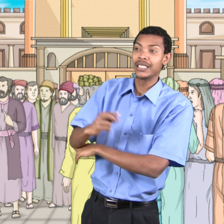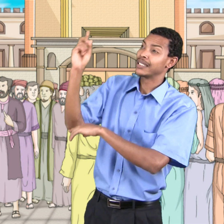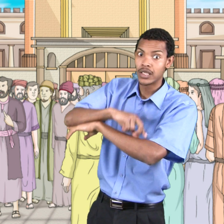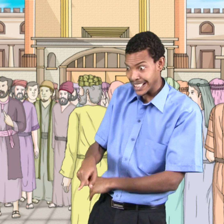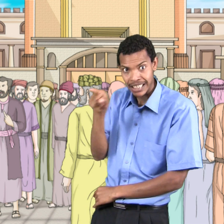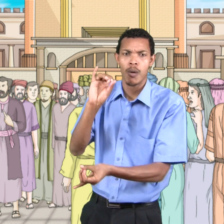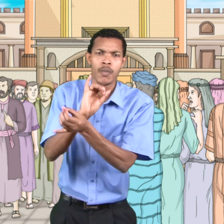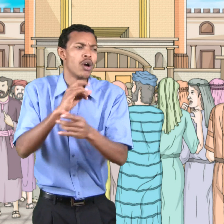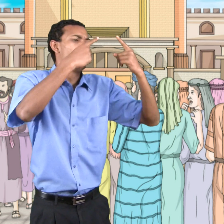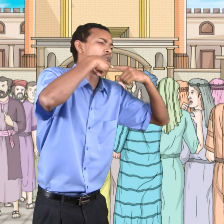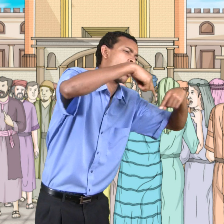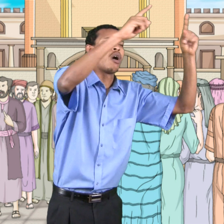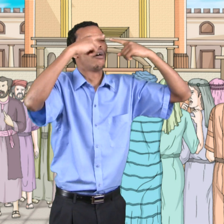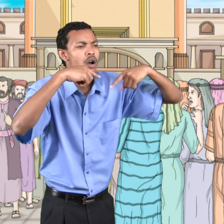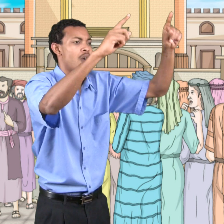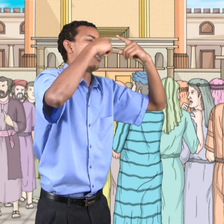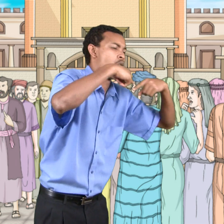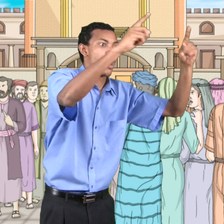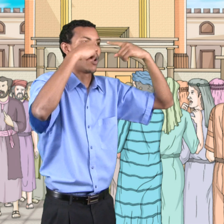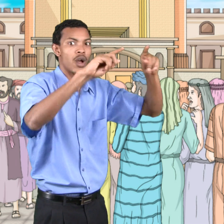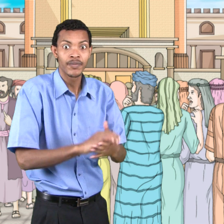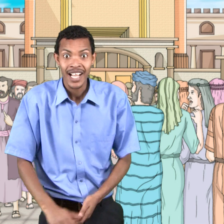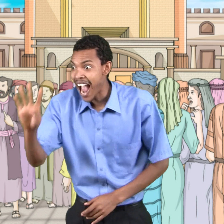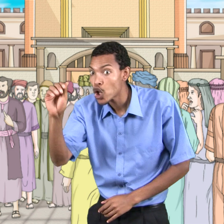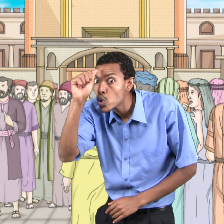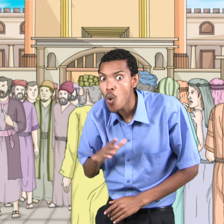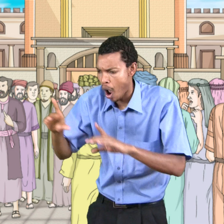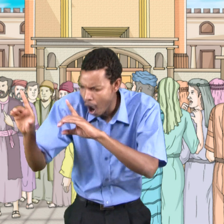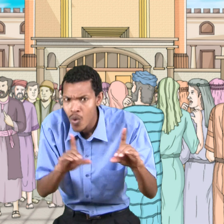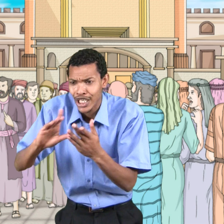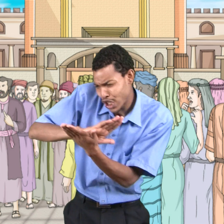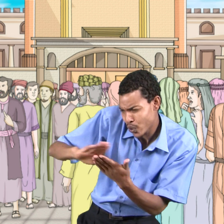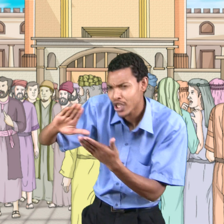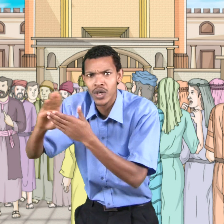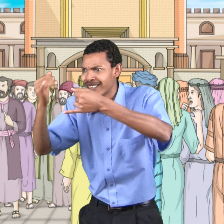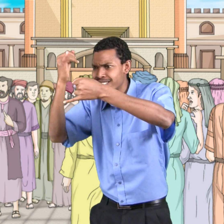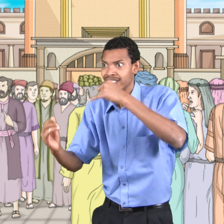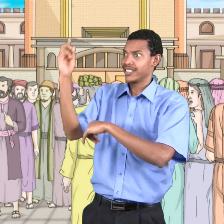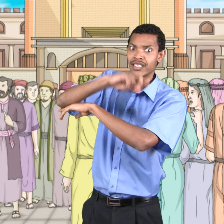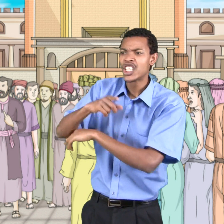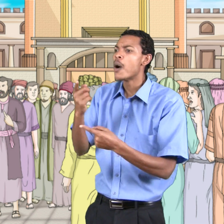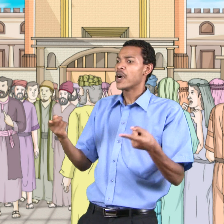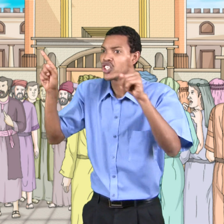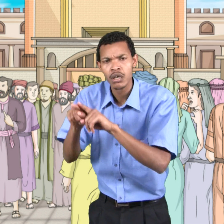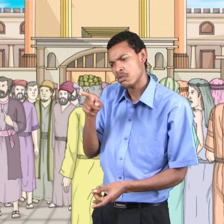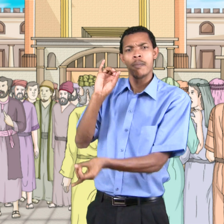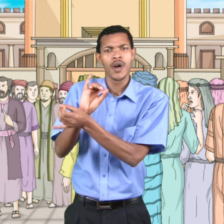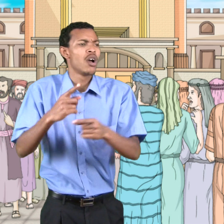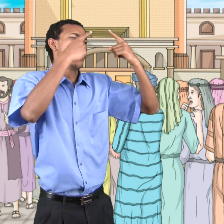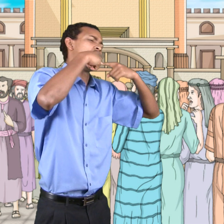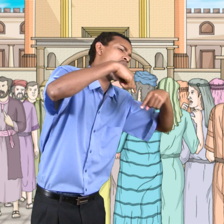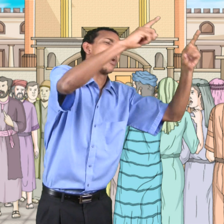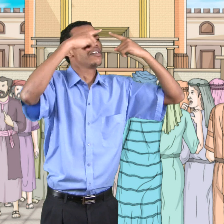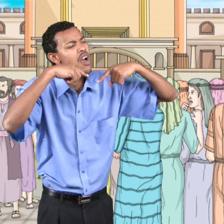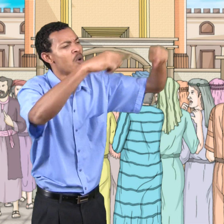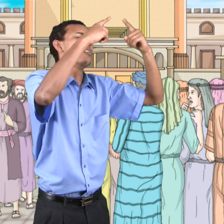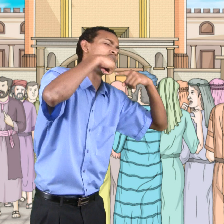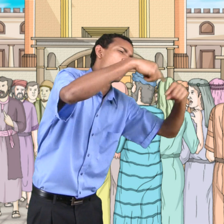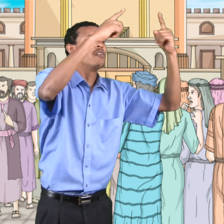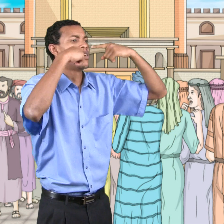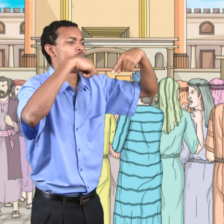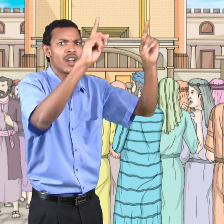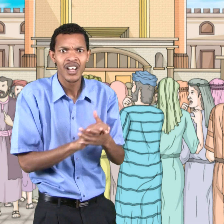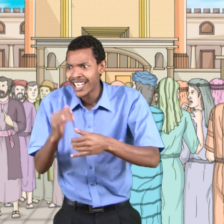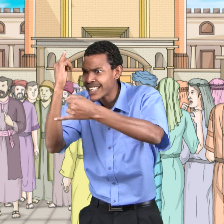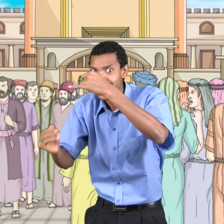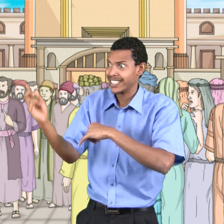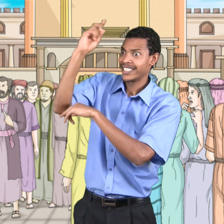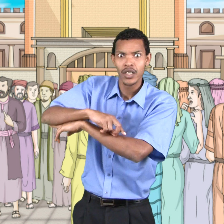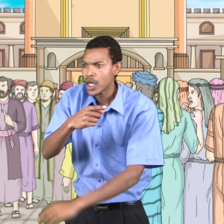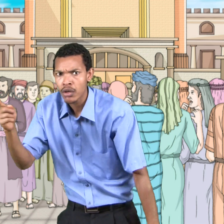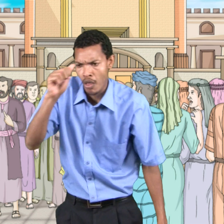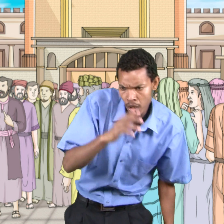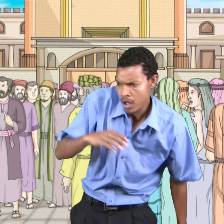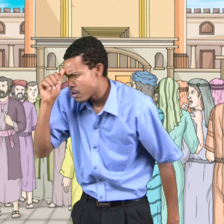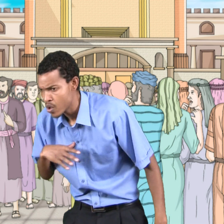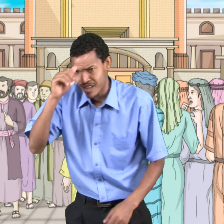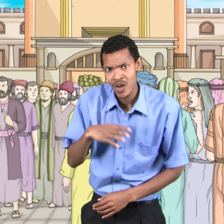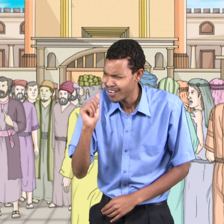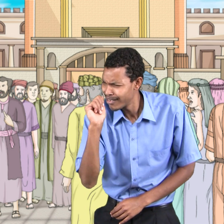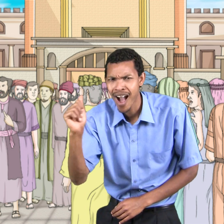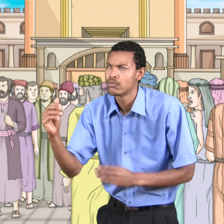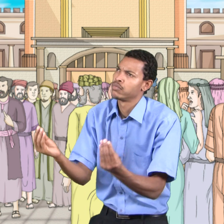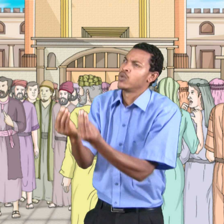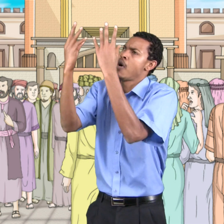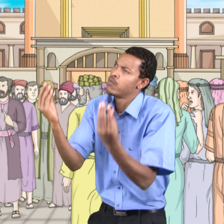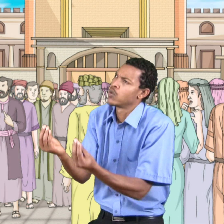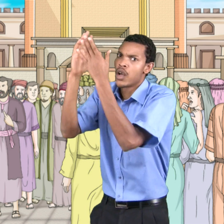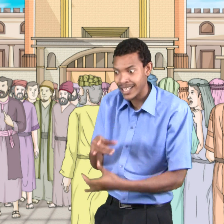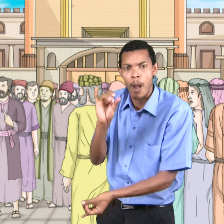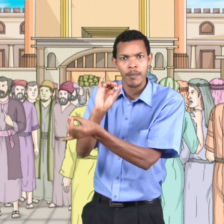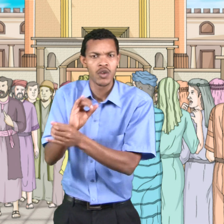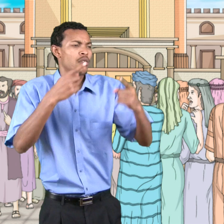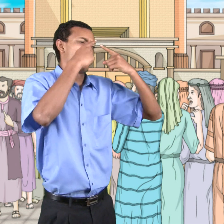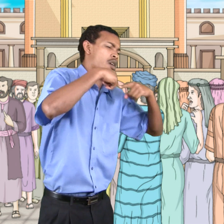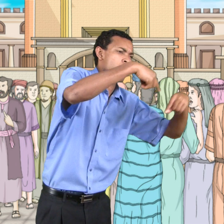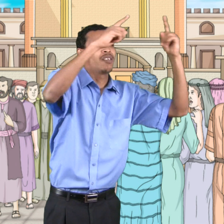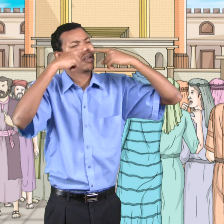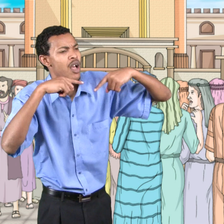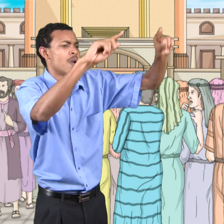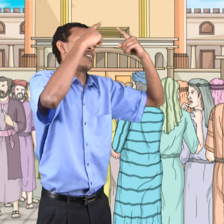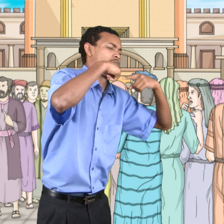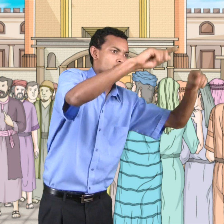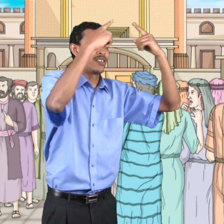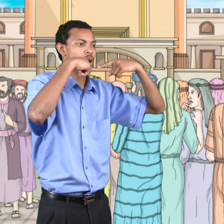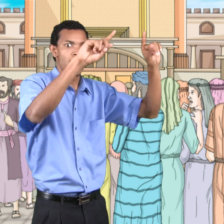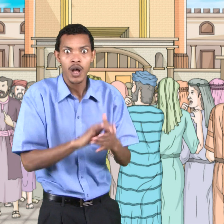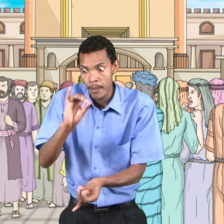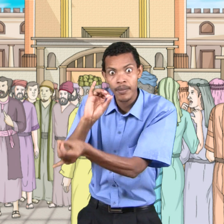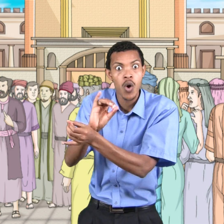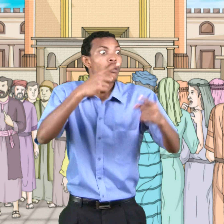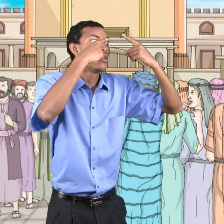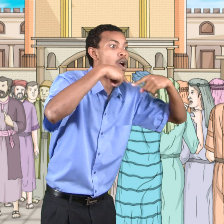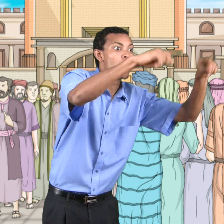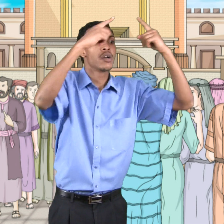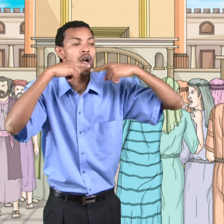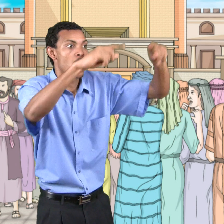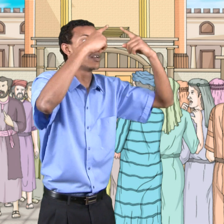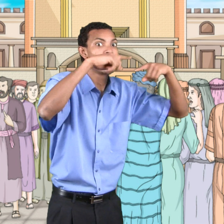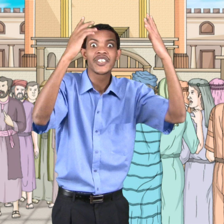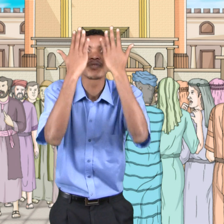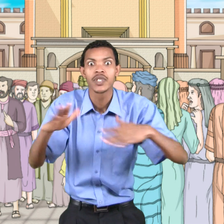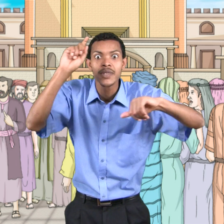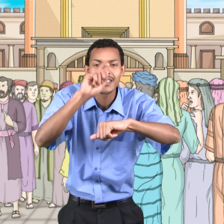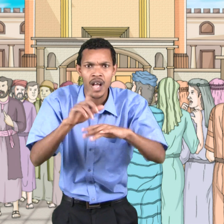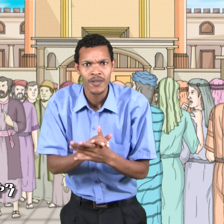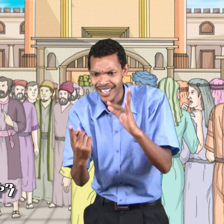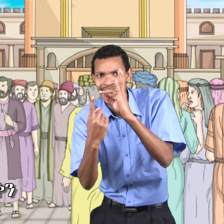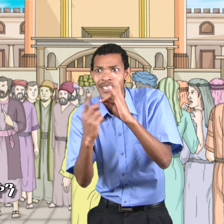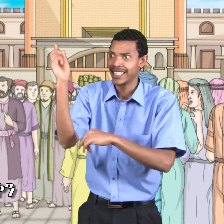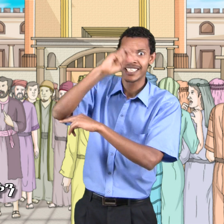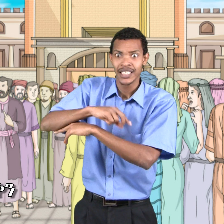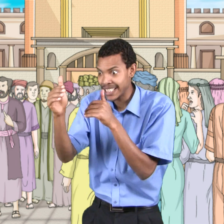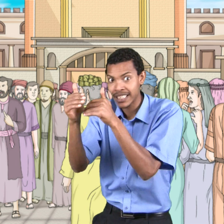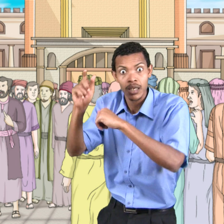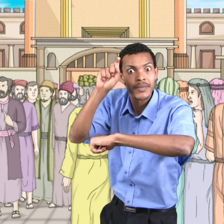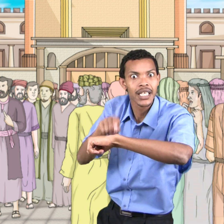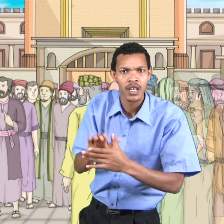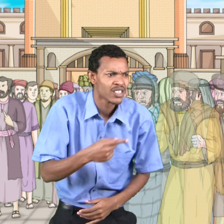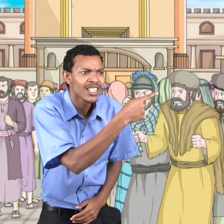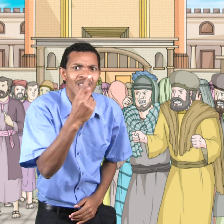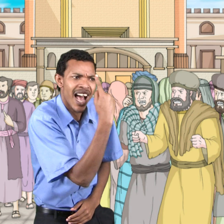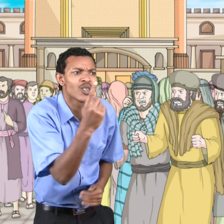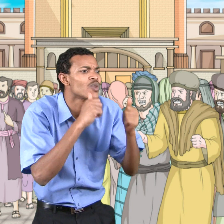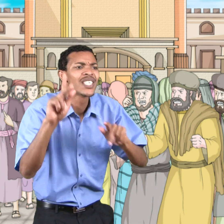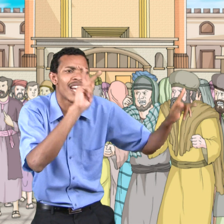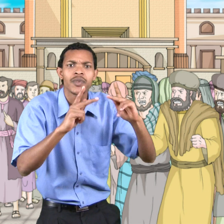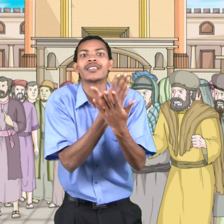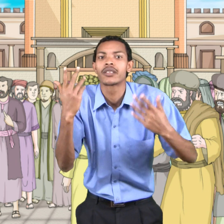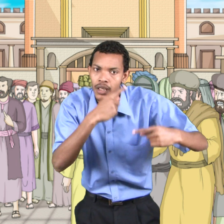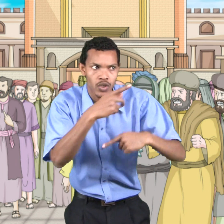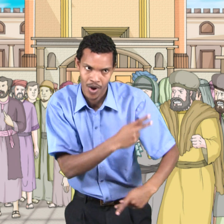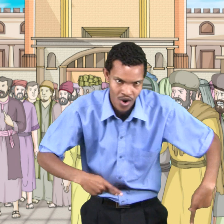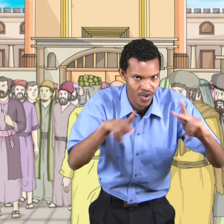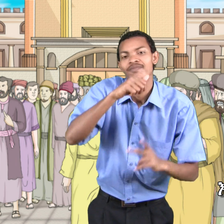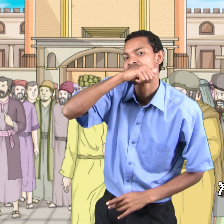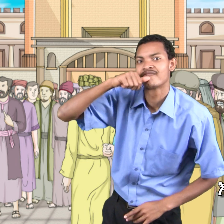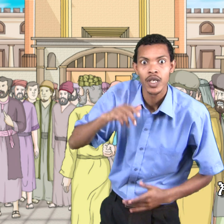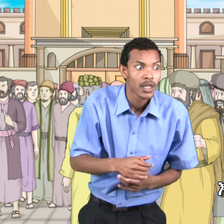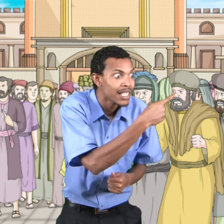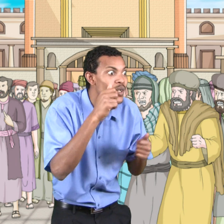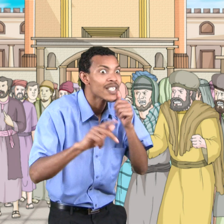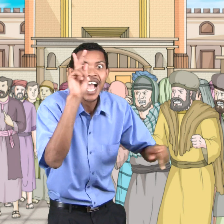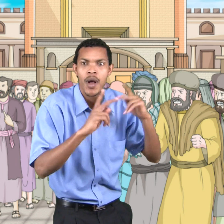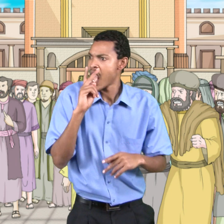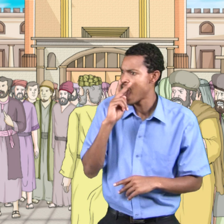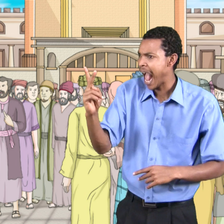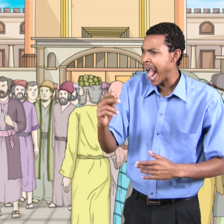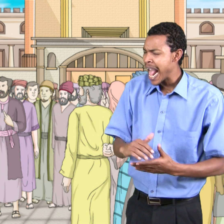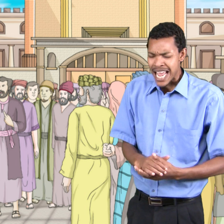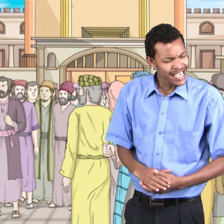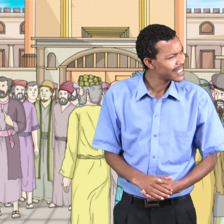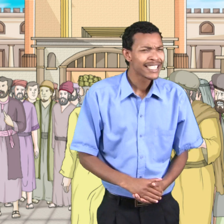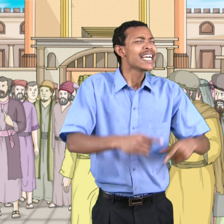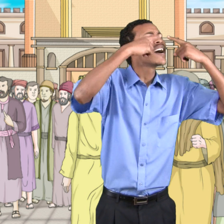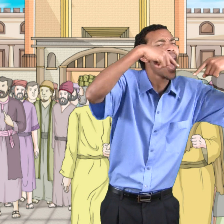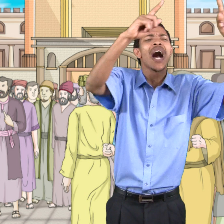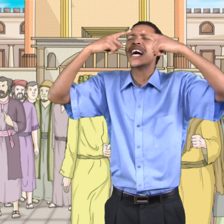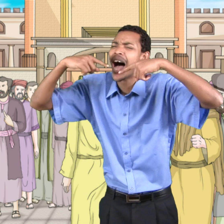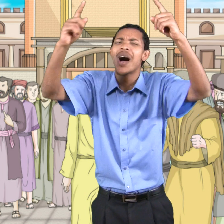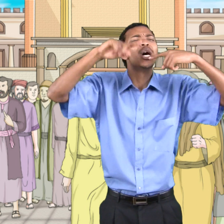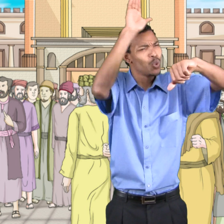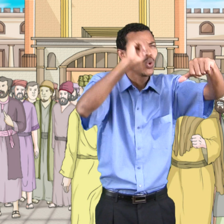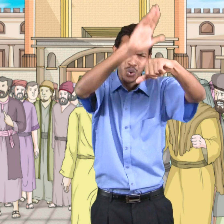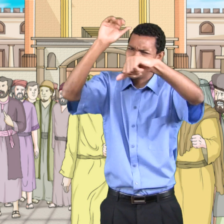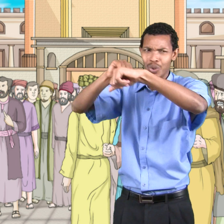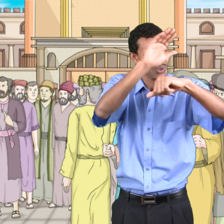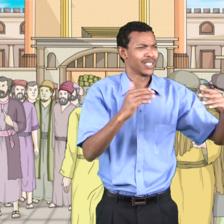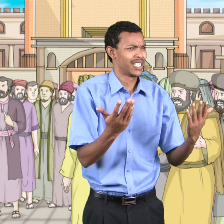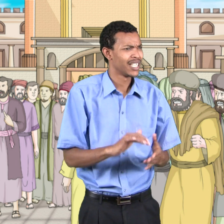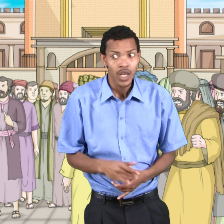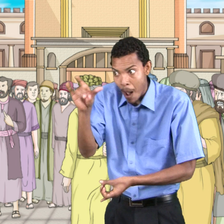When the seven days were almost over, some Jews from the province of Asia saw Paul at the temple. They stirred up the whole crowd and seized him, crying out, “Men of Israel, help us!